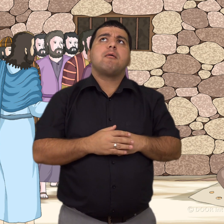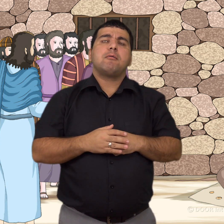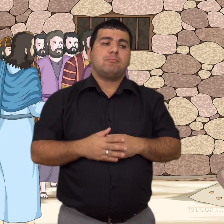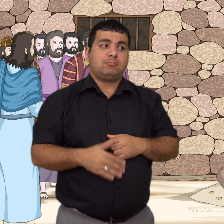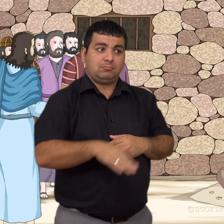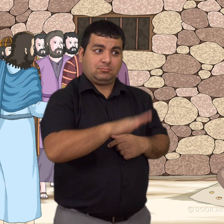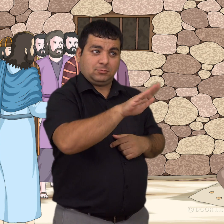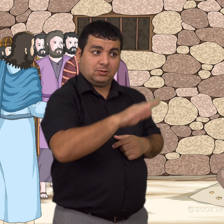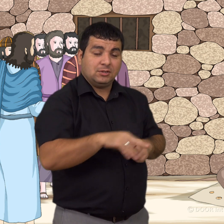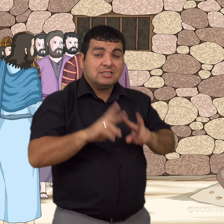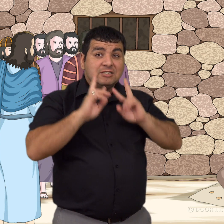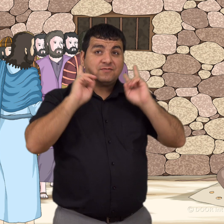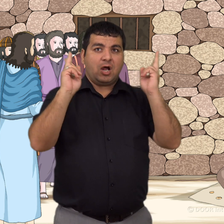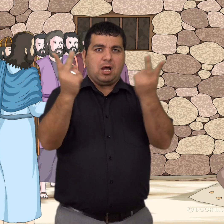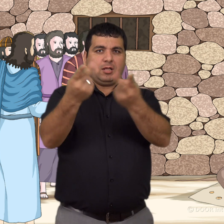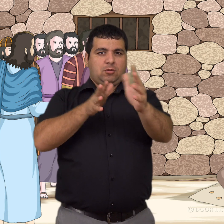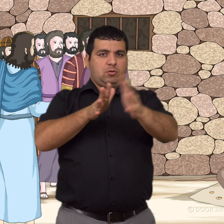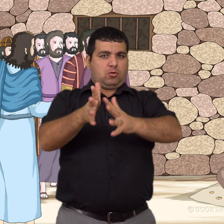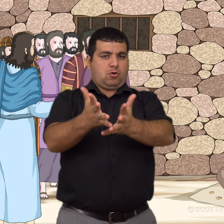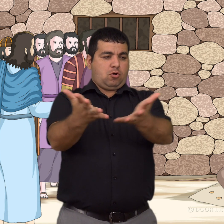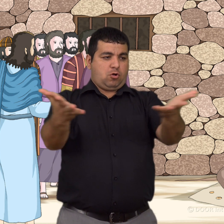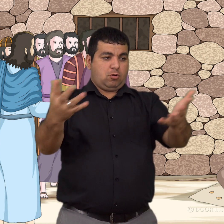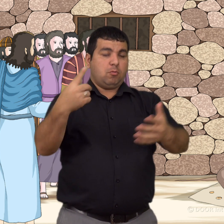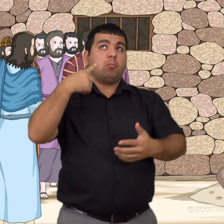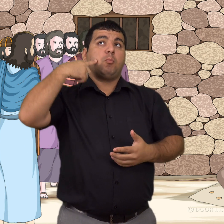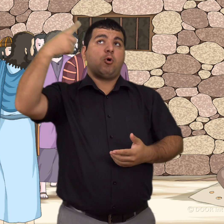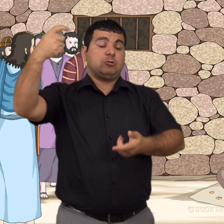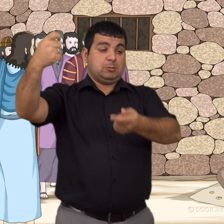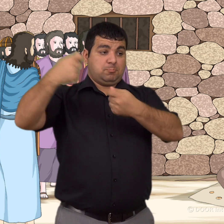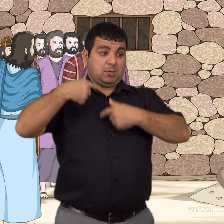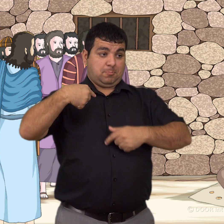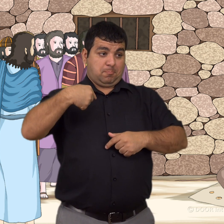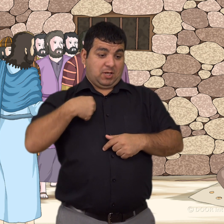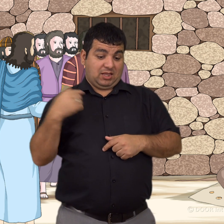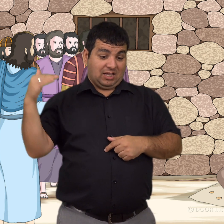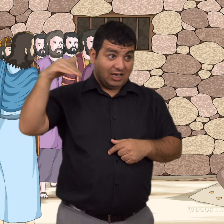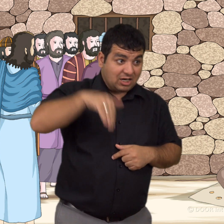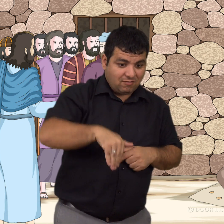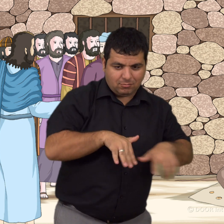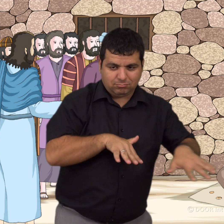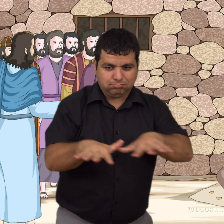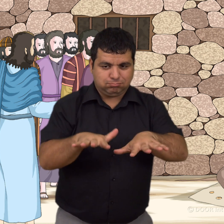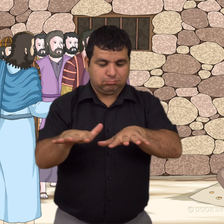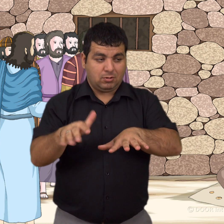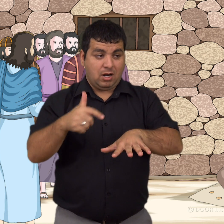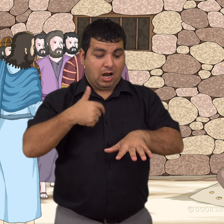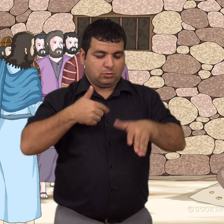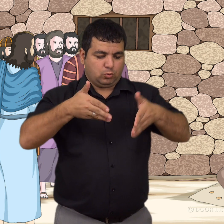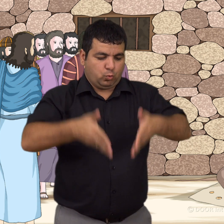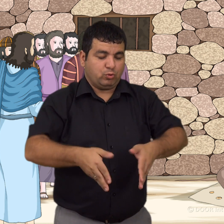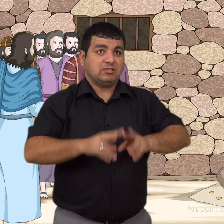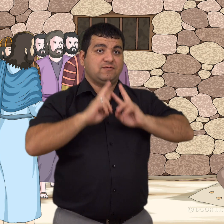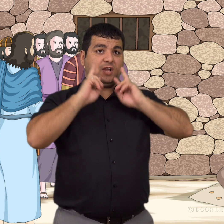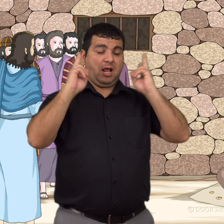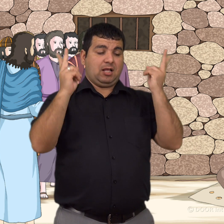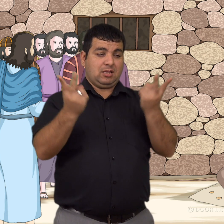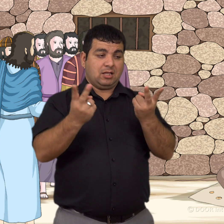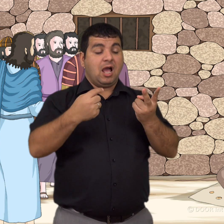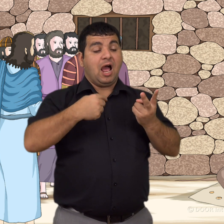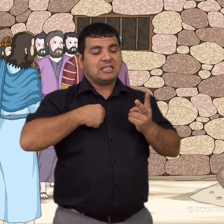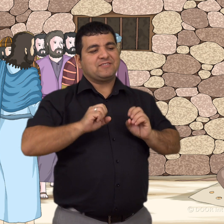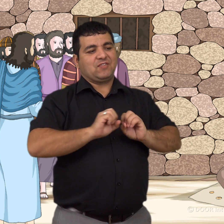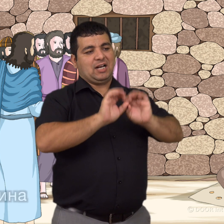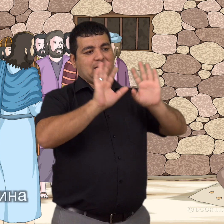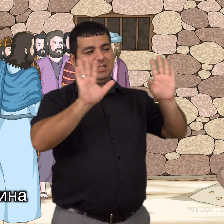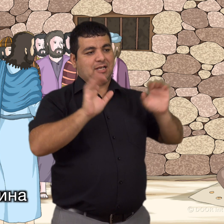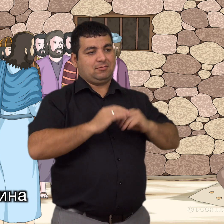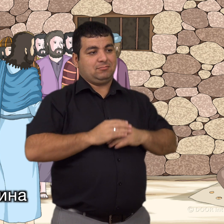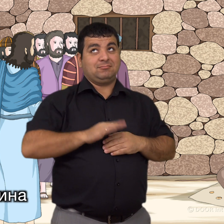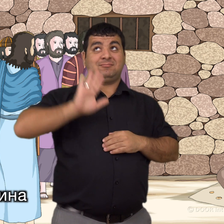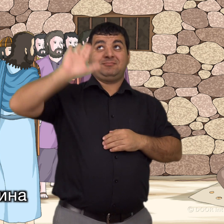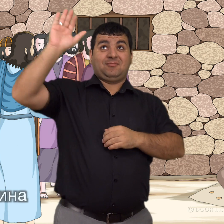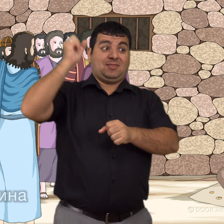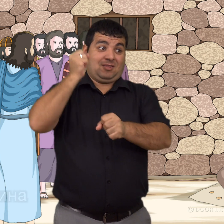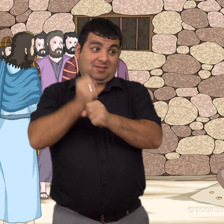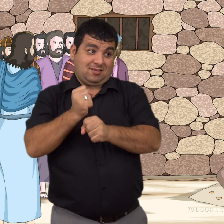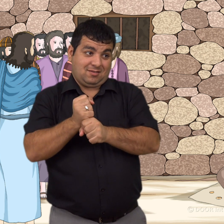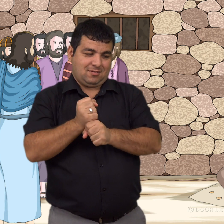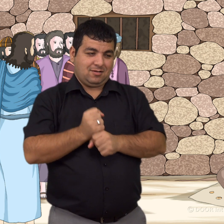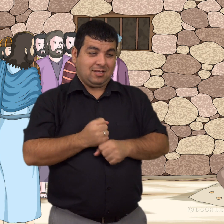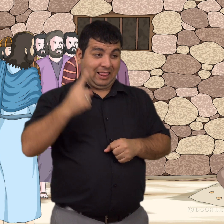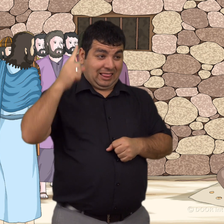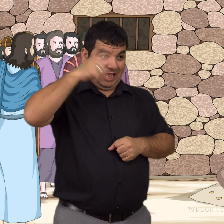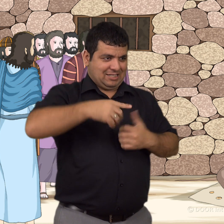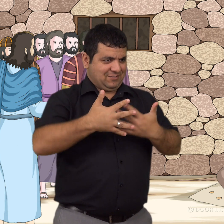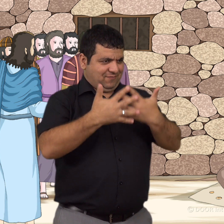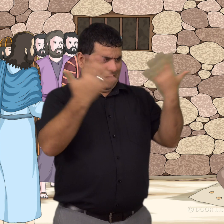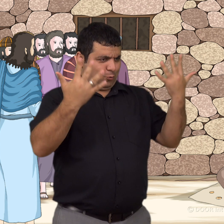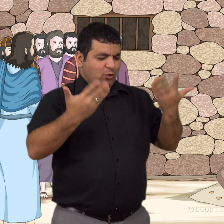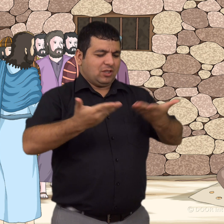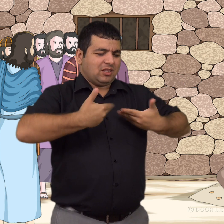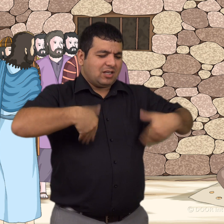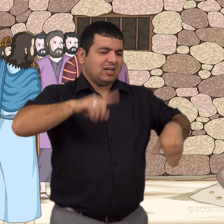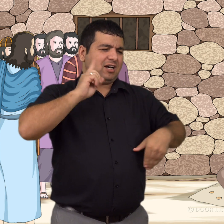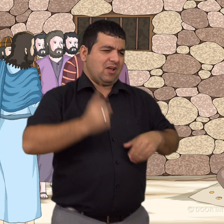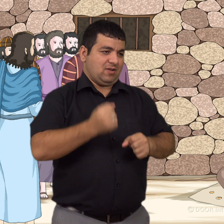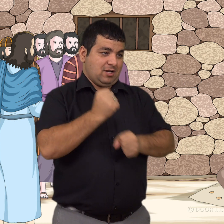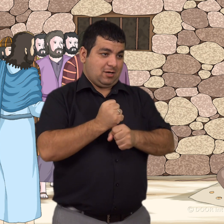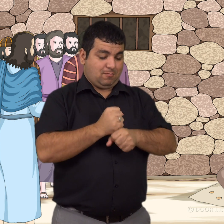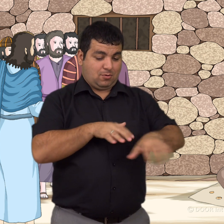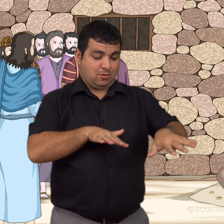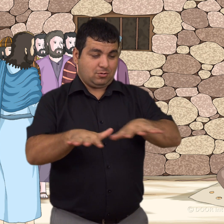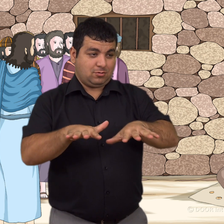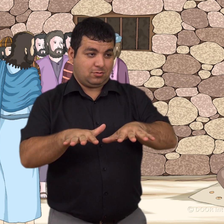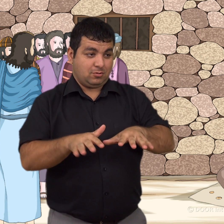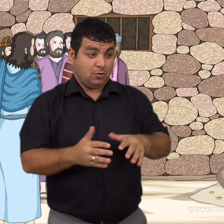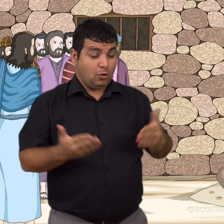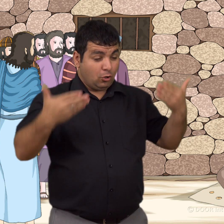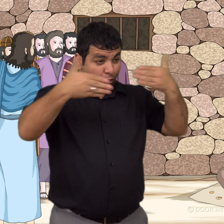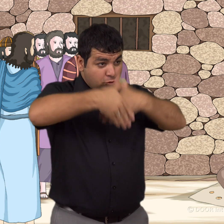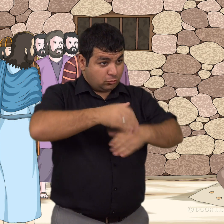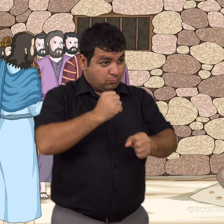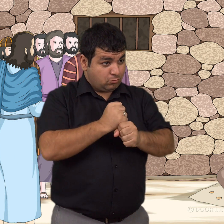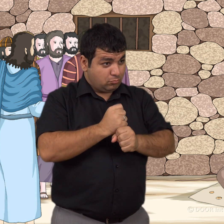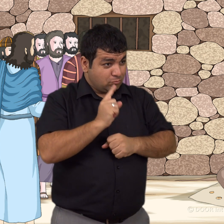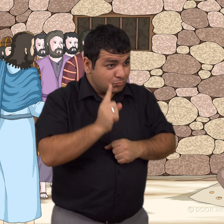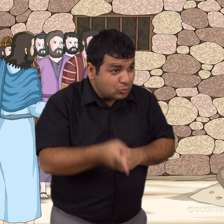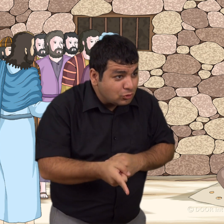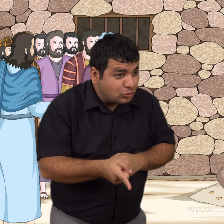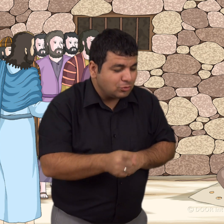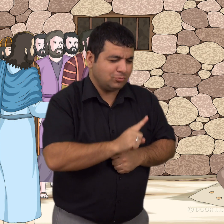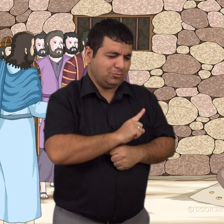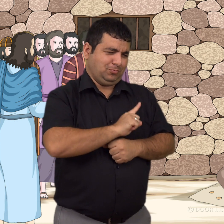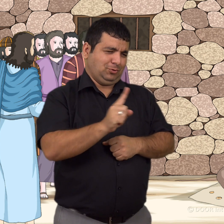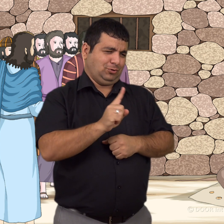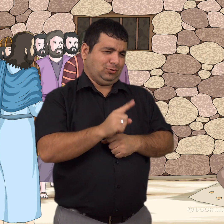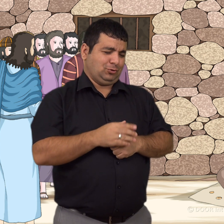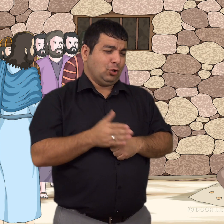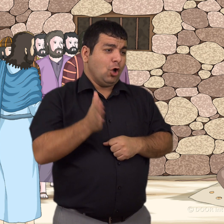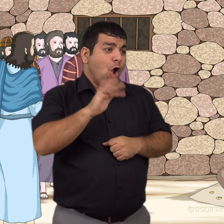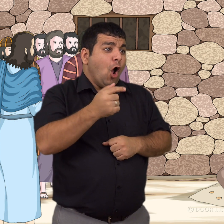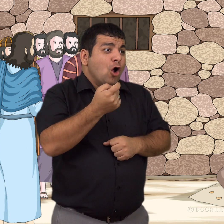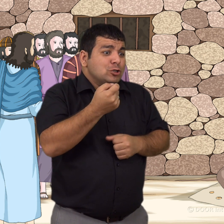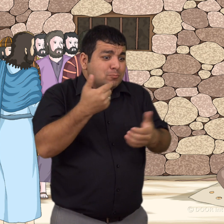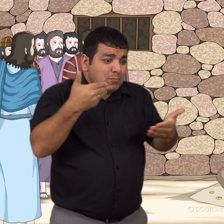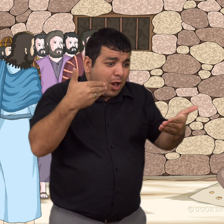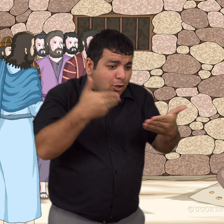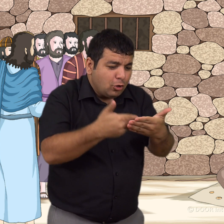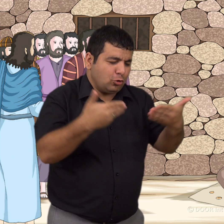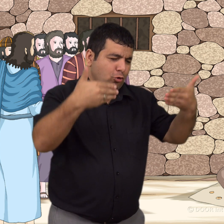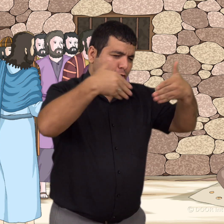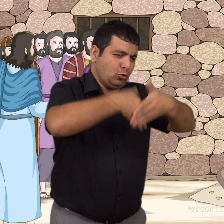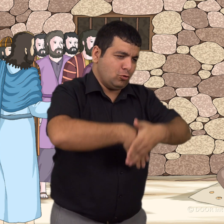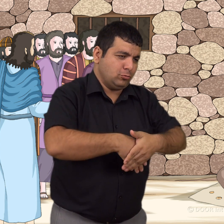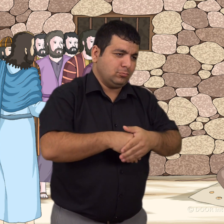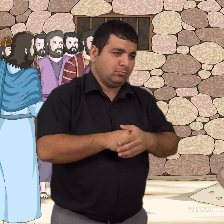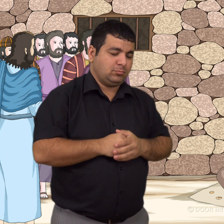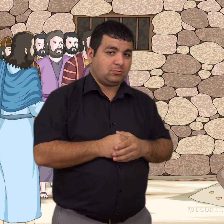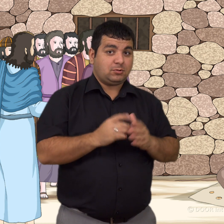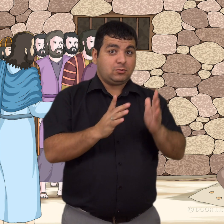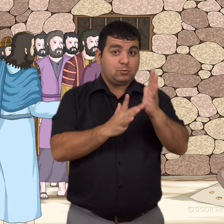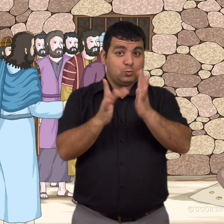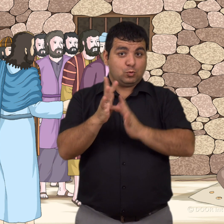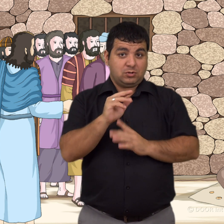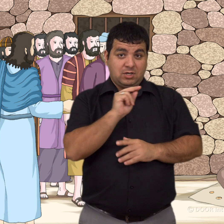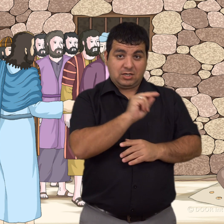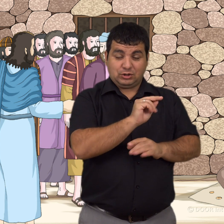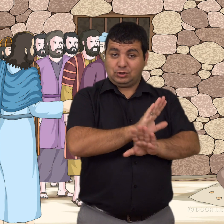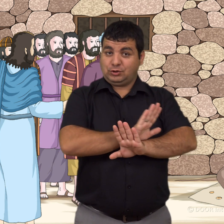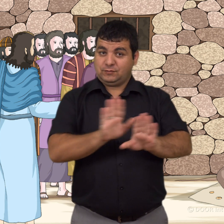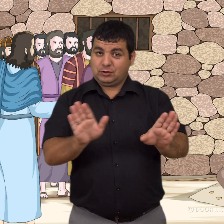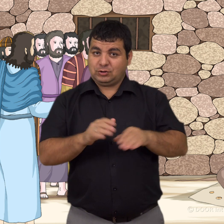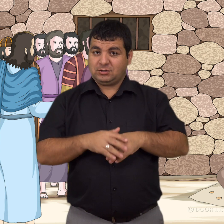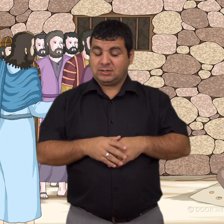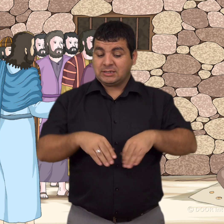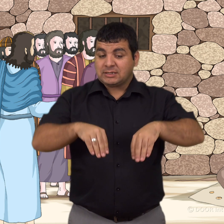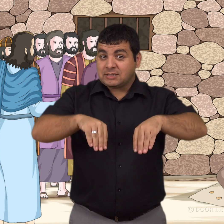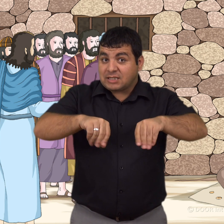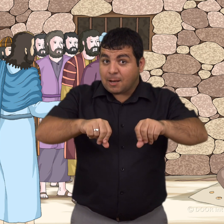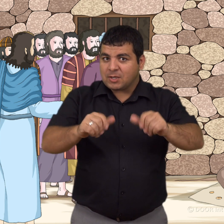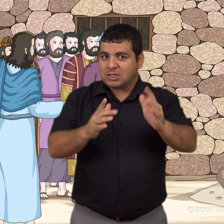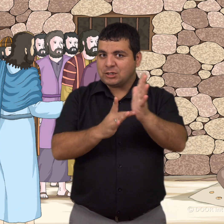While it is daytime, we must do the works of Him who sent Me. Night is coming, when no one can work.